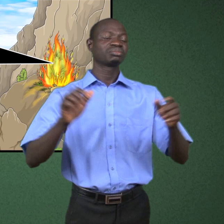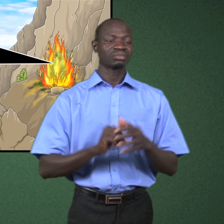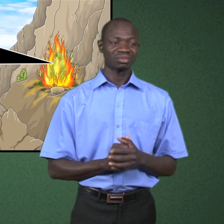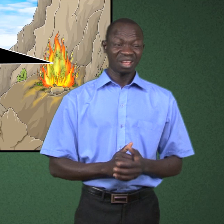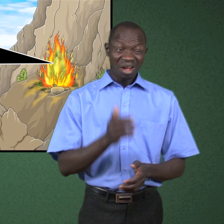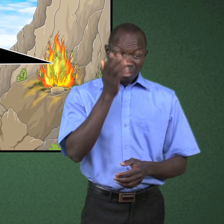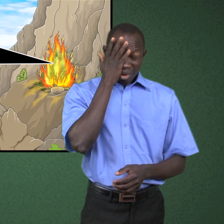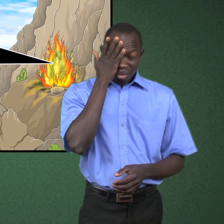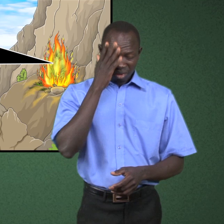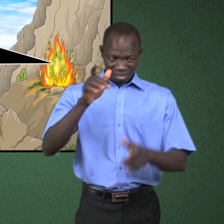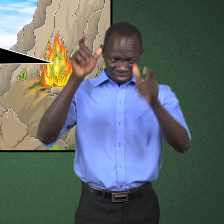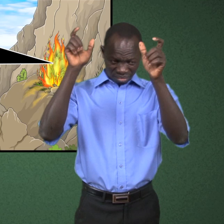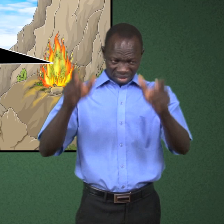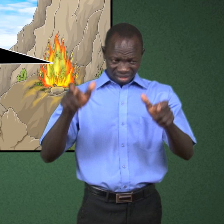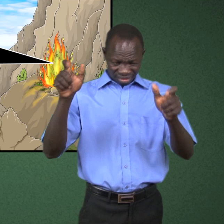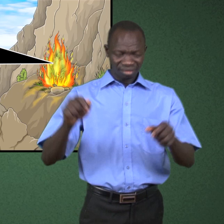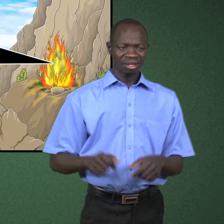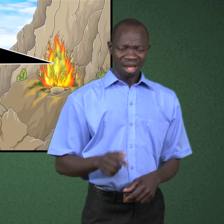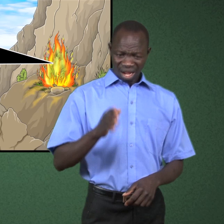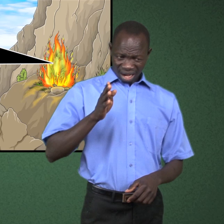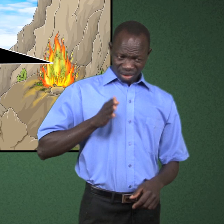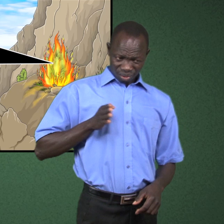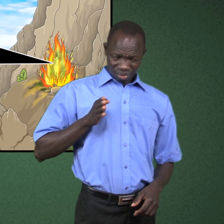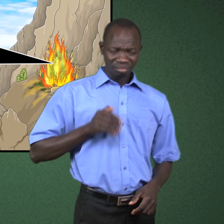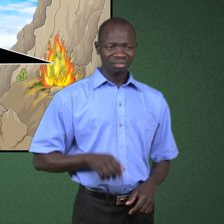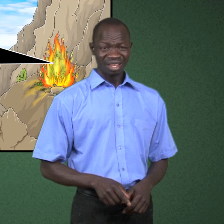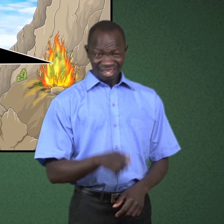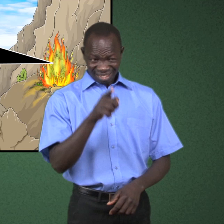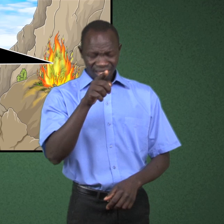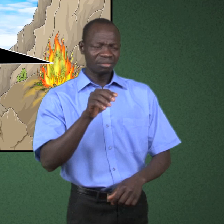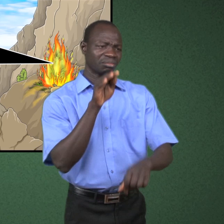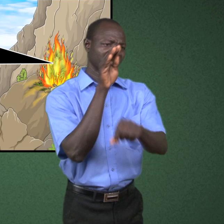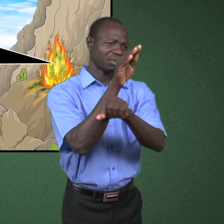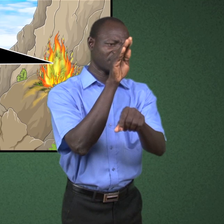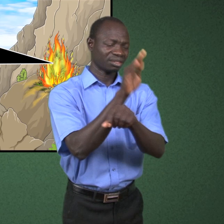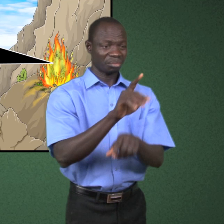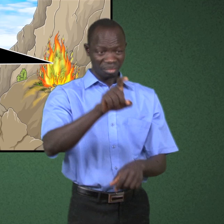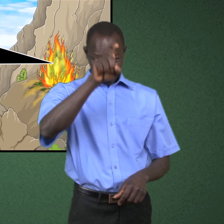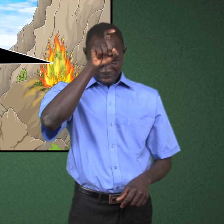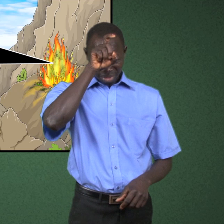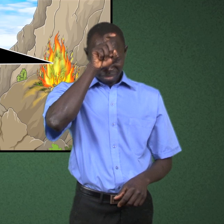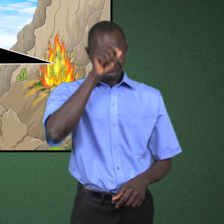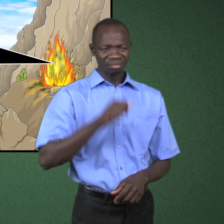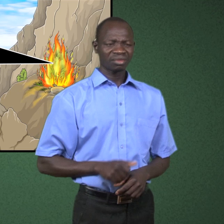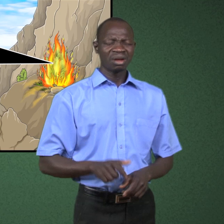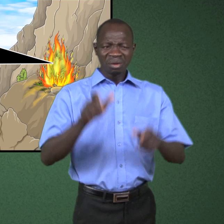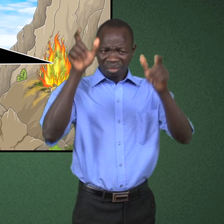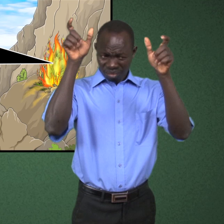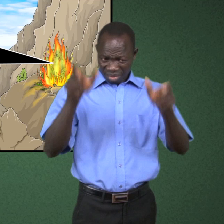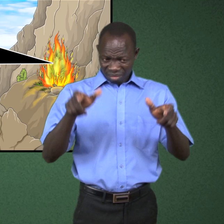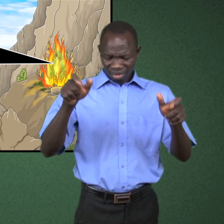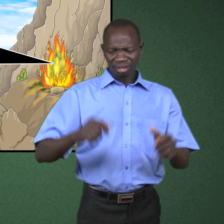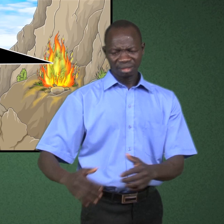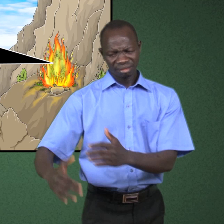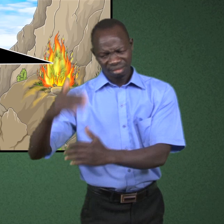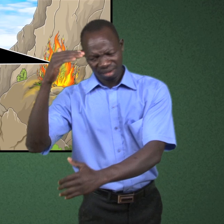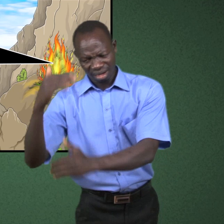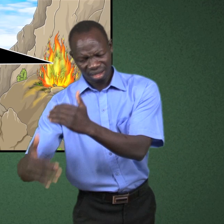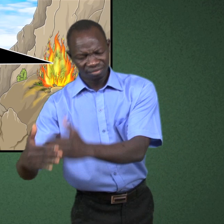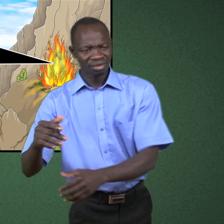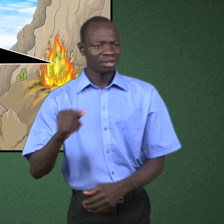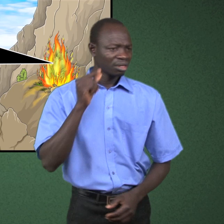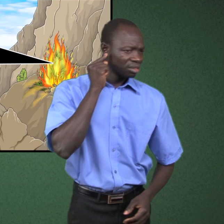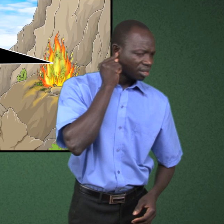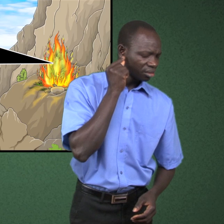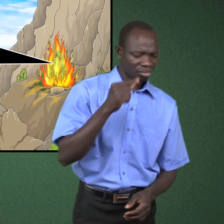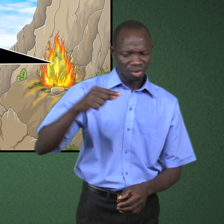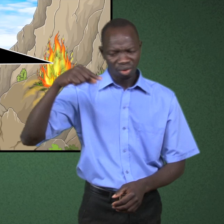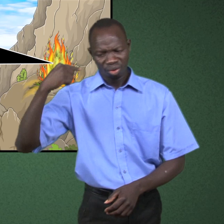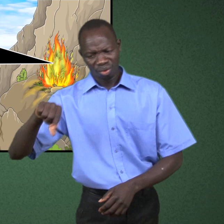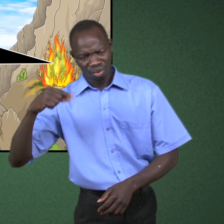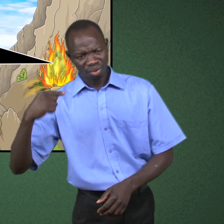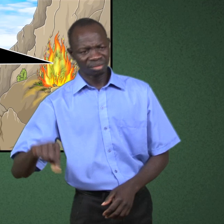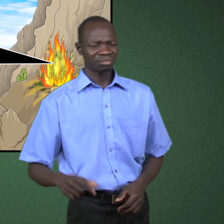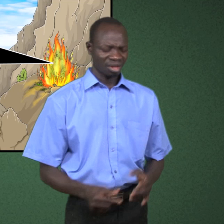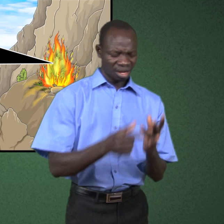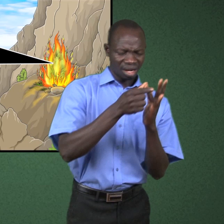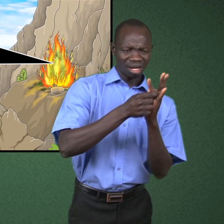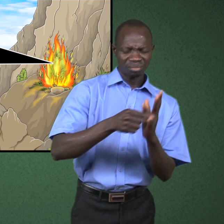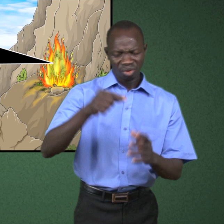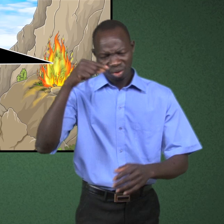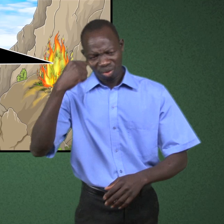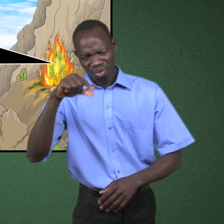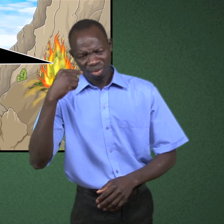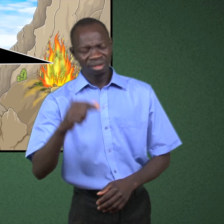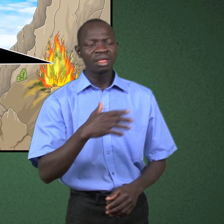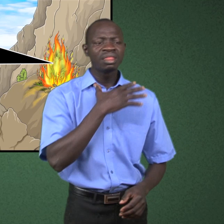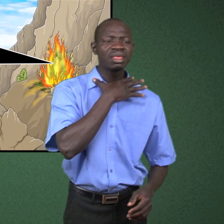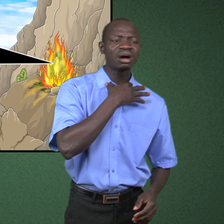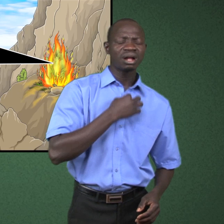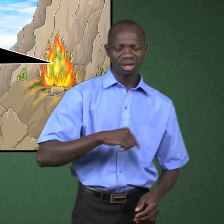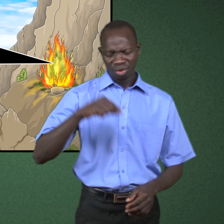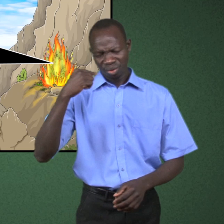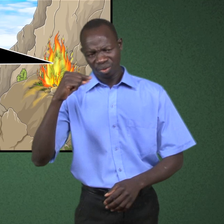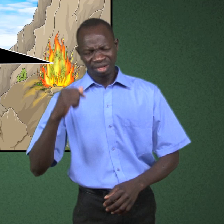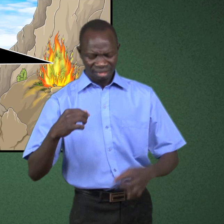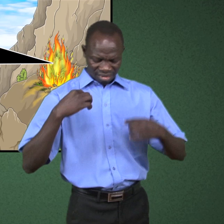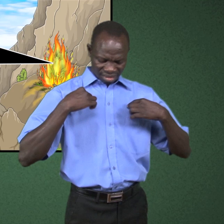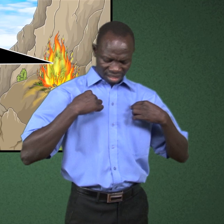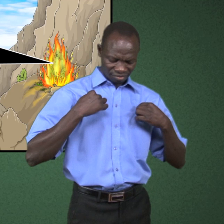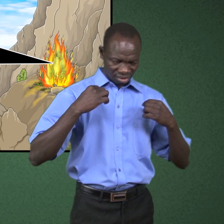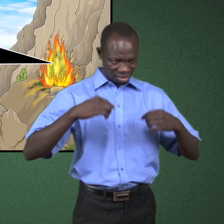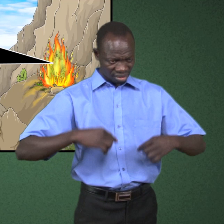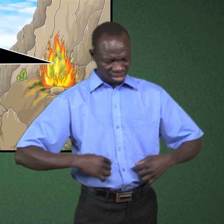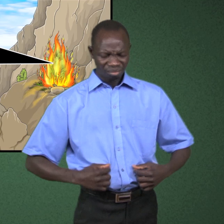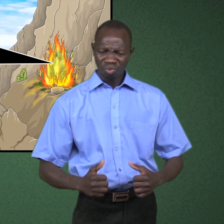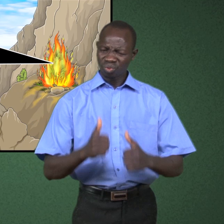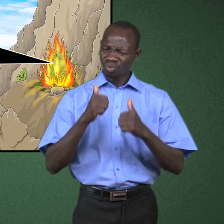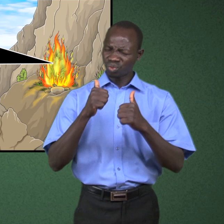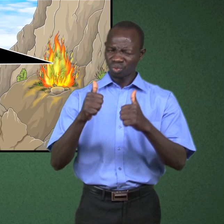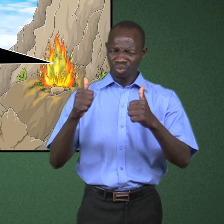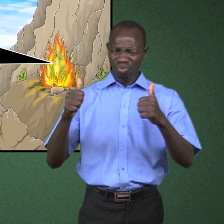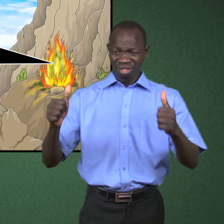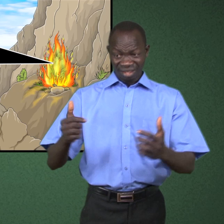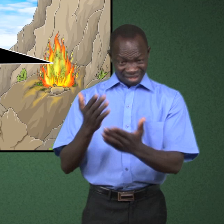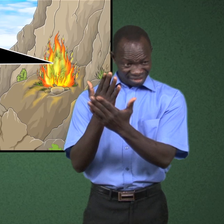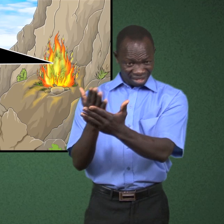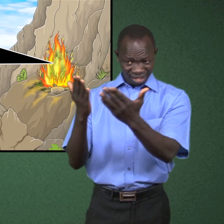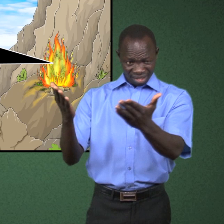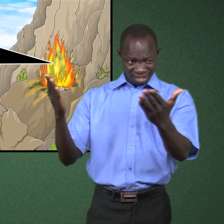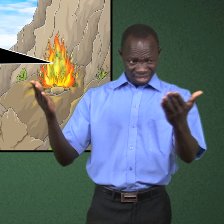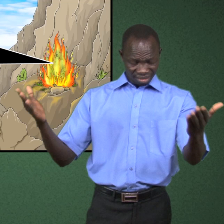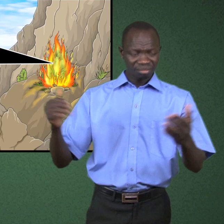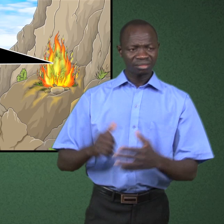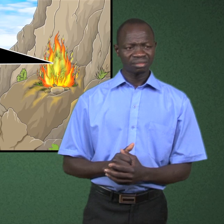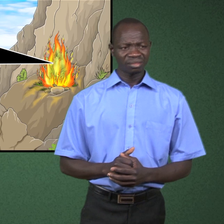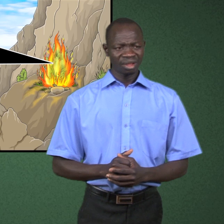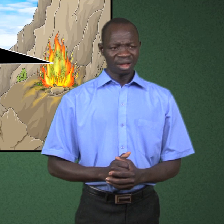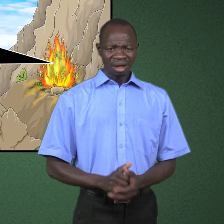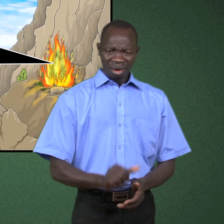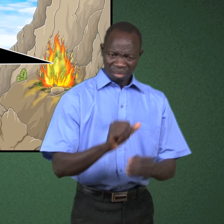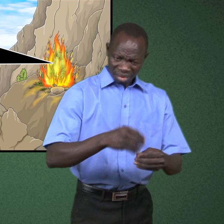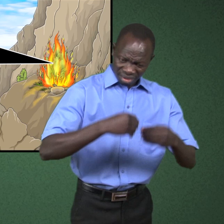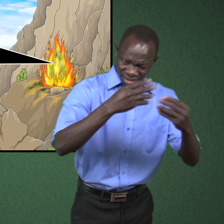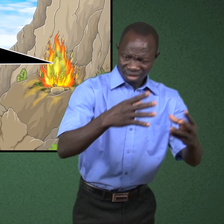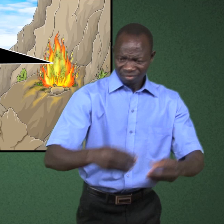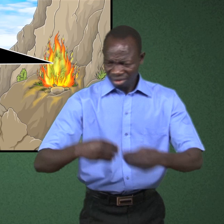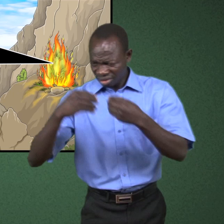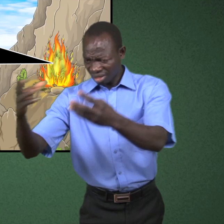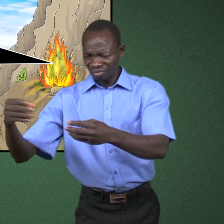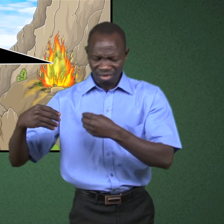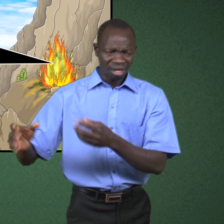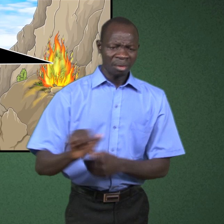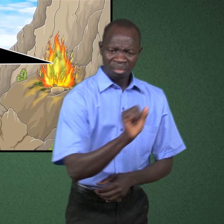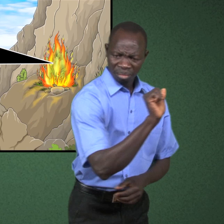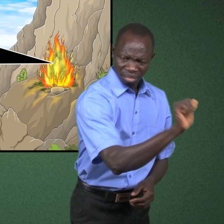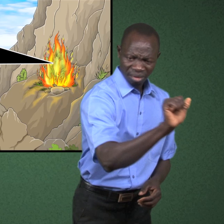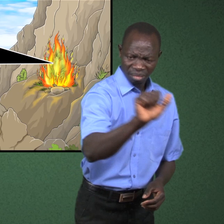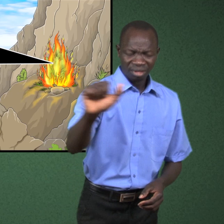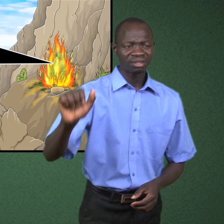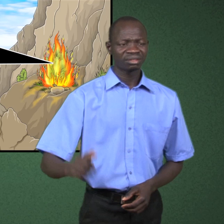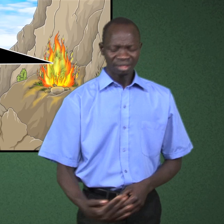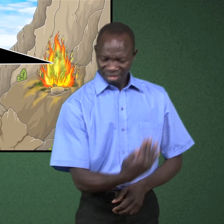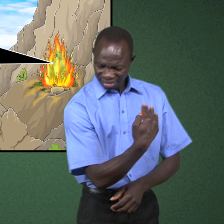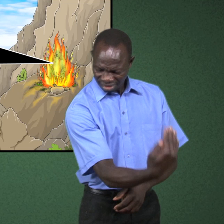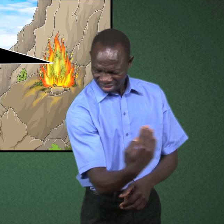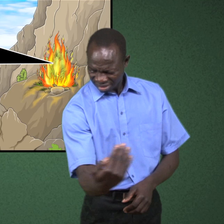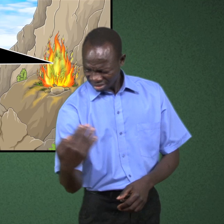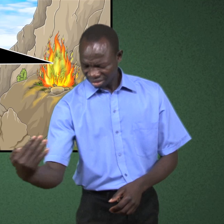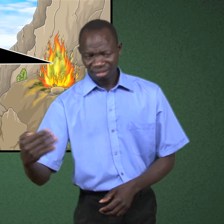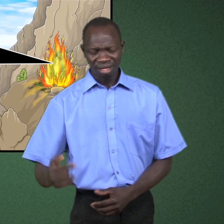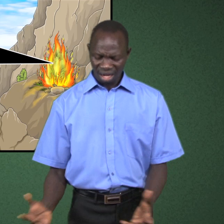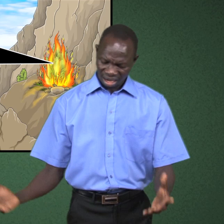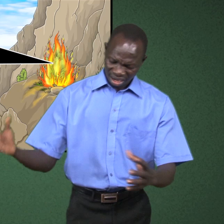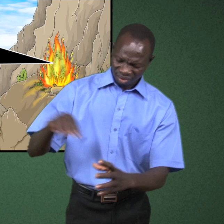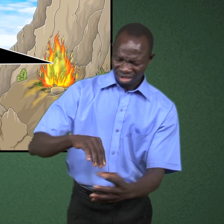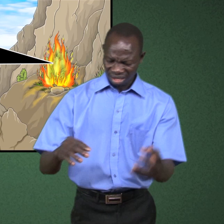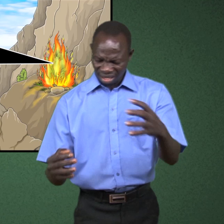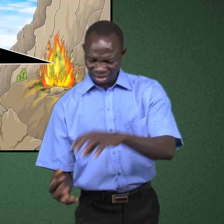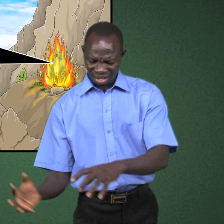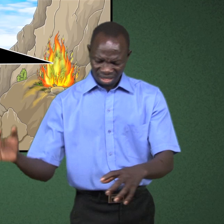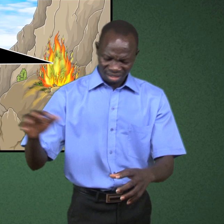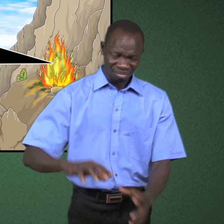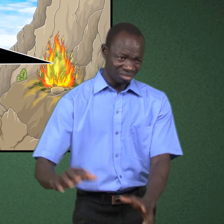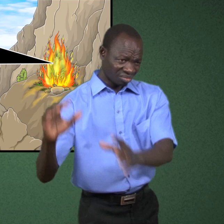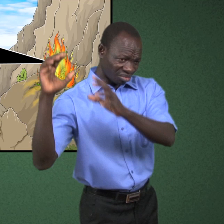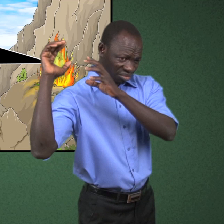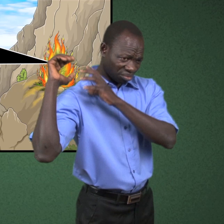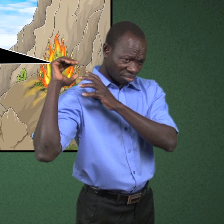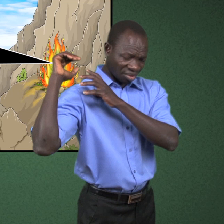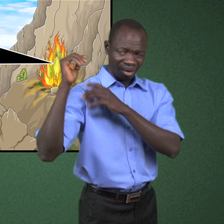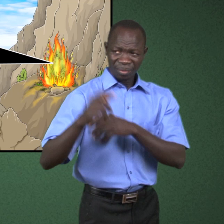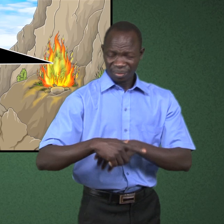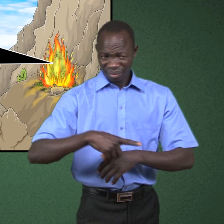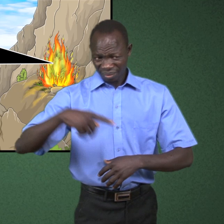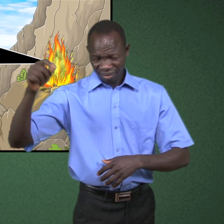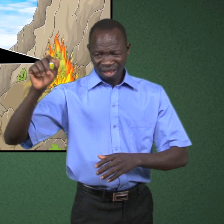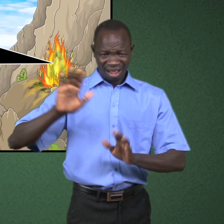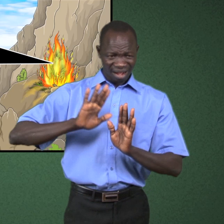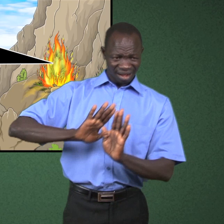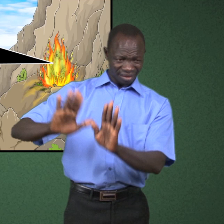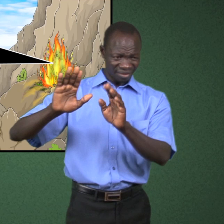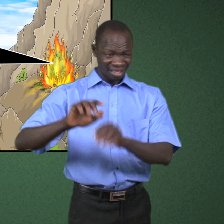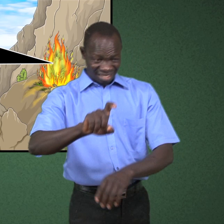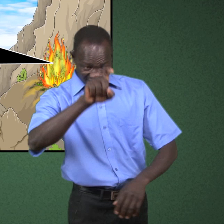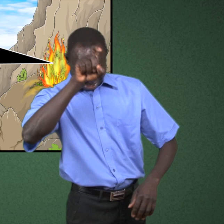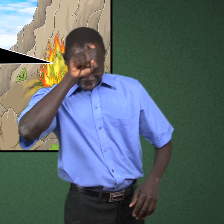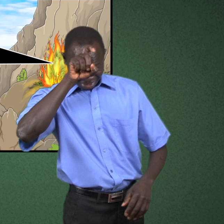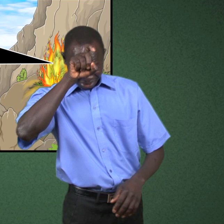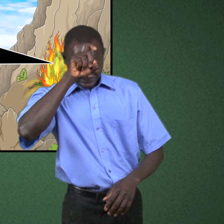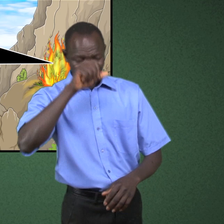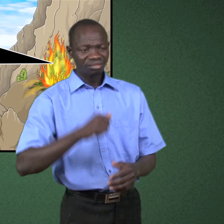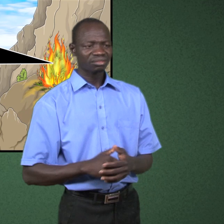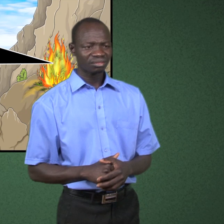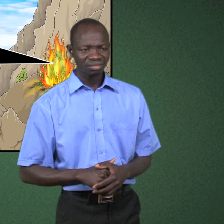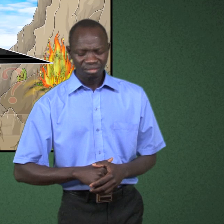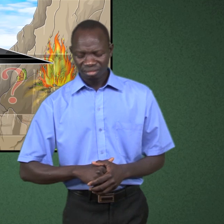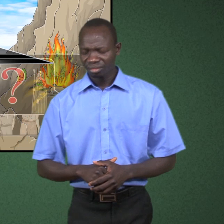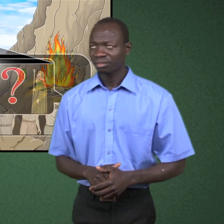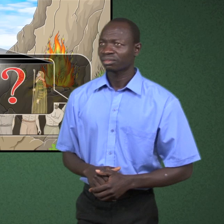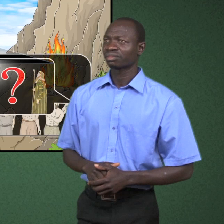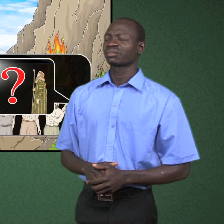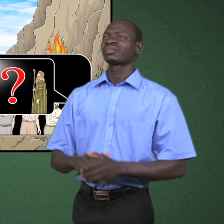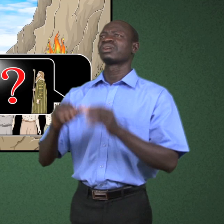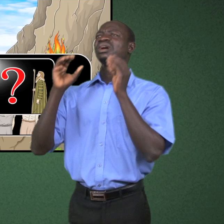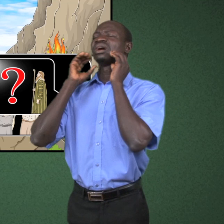Every woman shall ask her neighbor and any woman staying in her house for silver and gold jewelry and clothing, and you will put them on your sons and daughters.